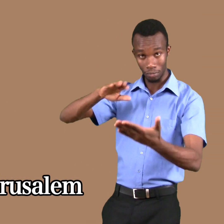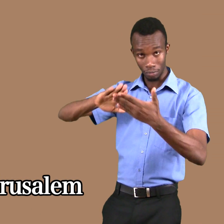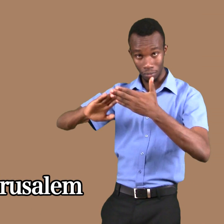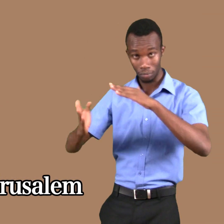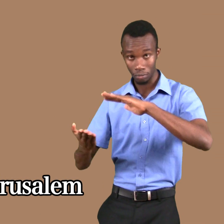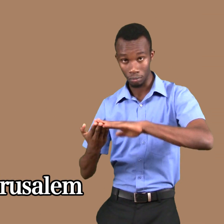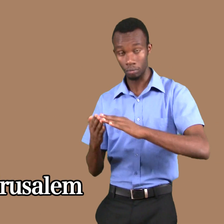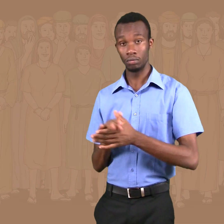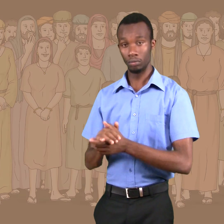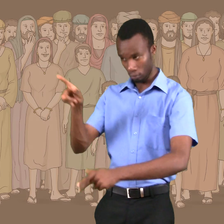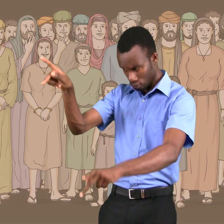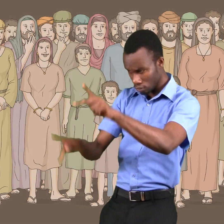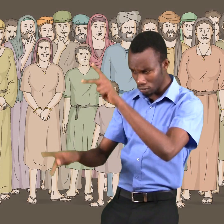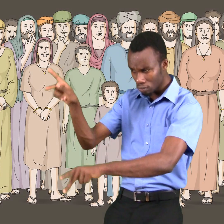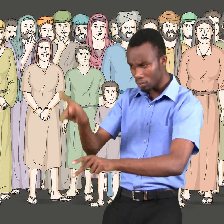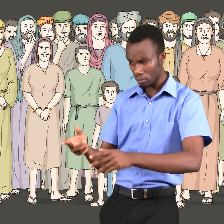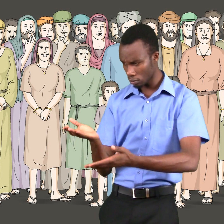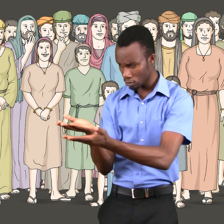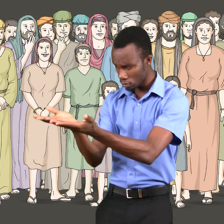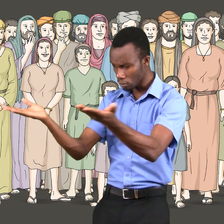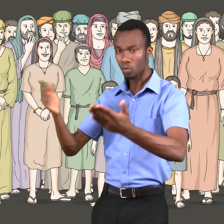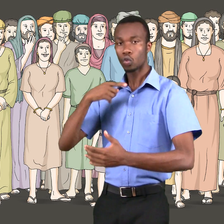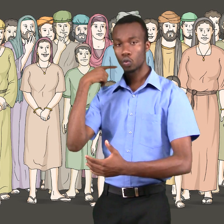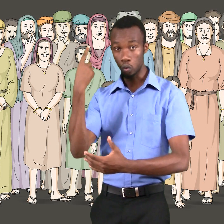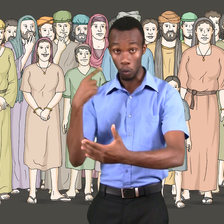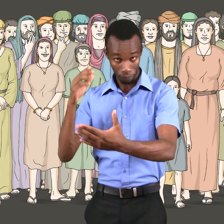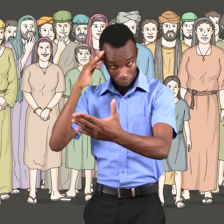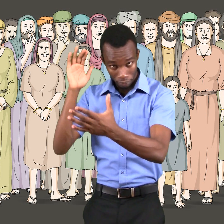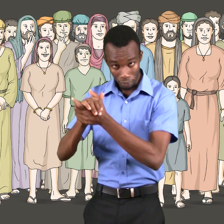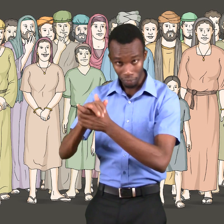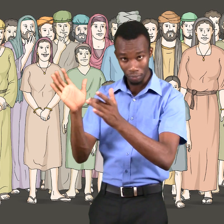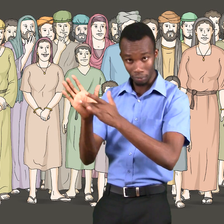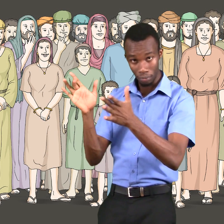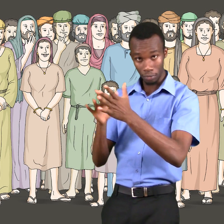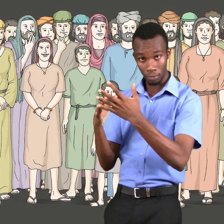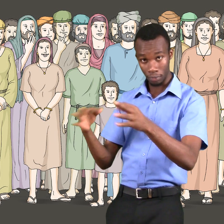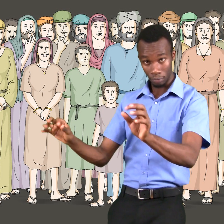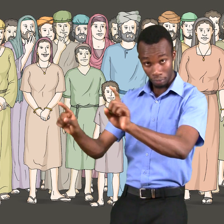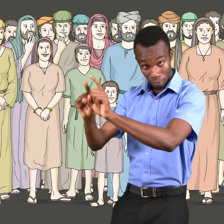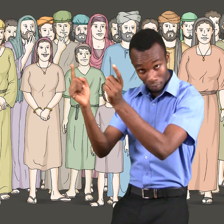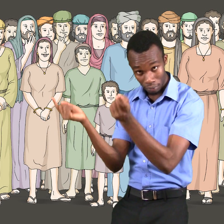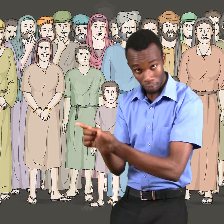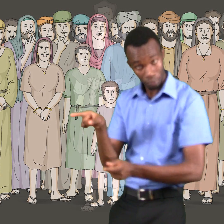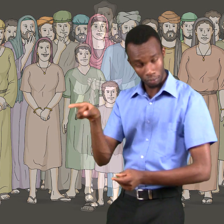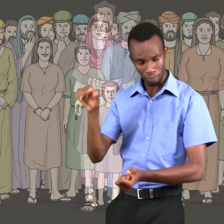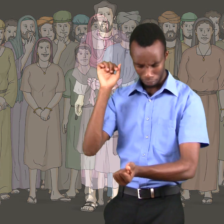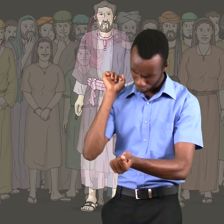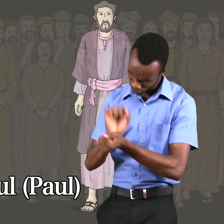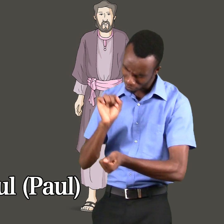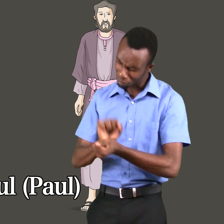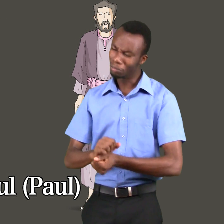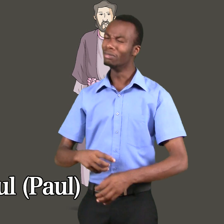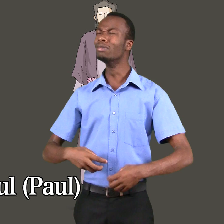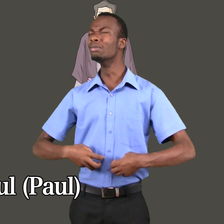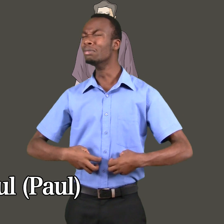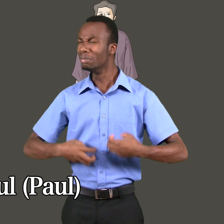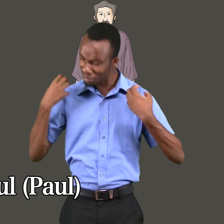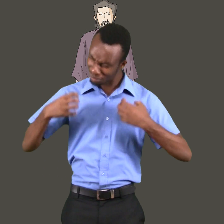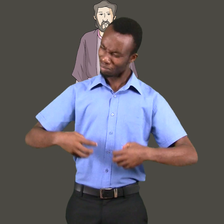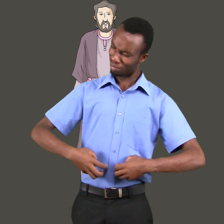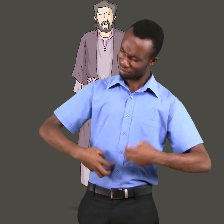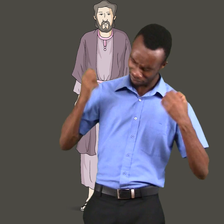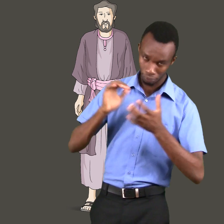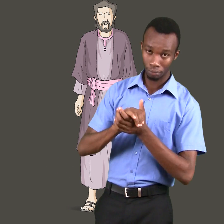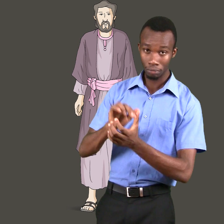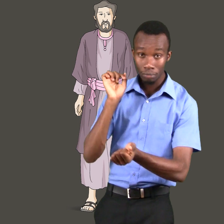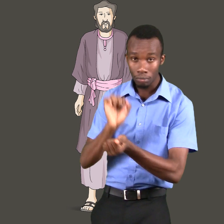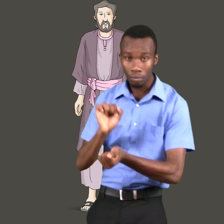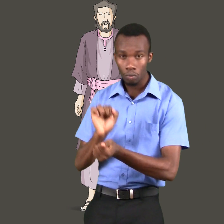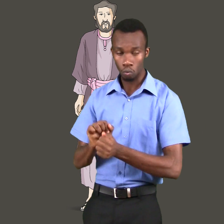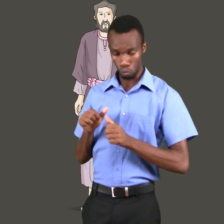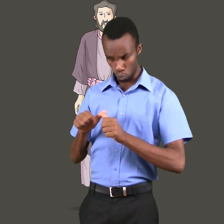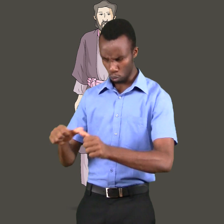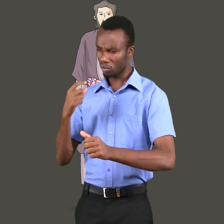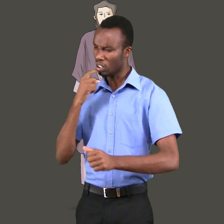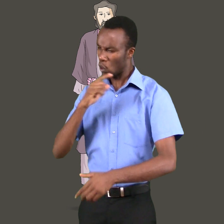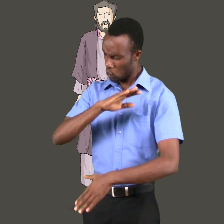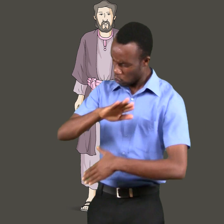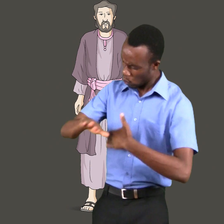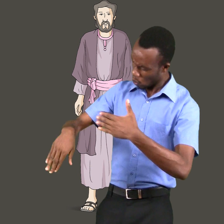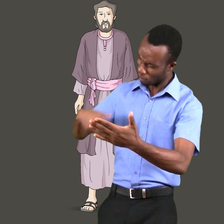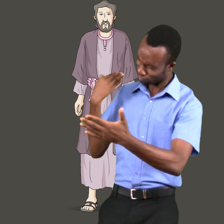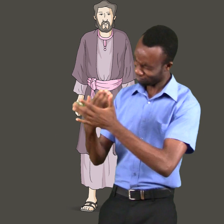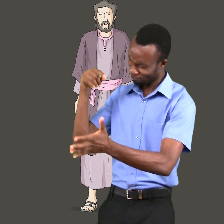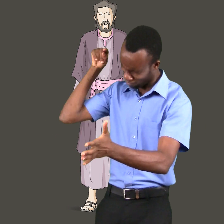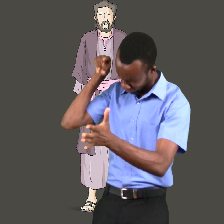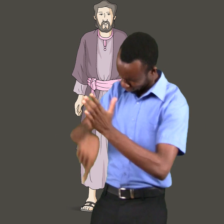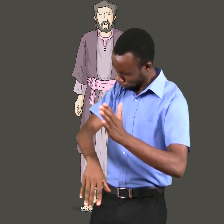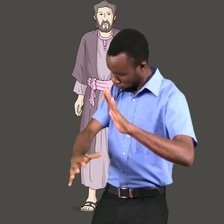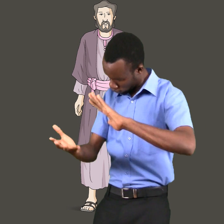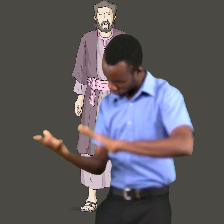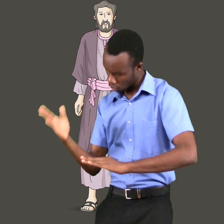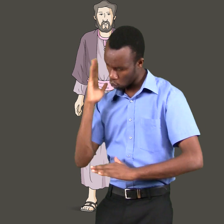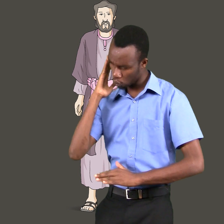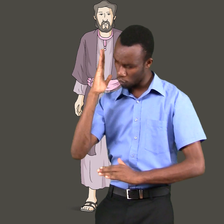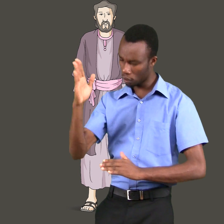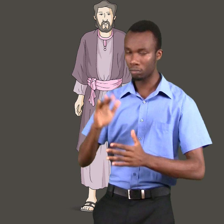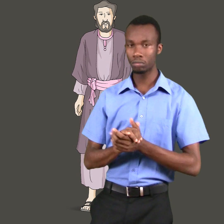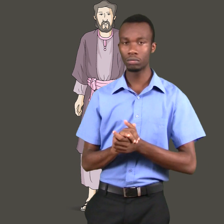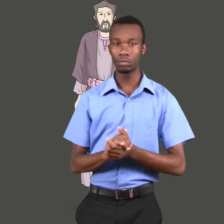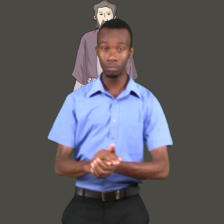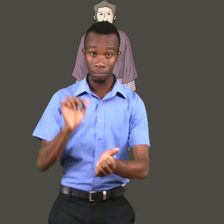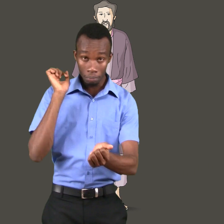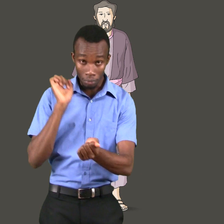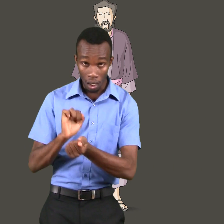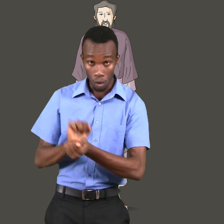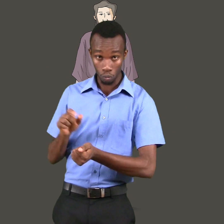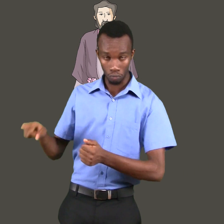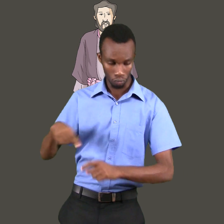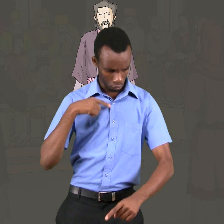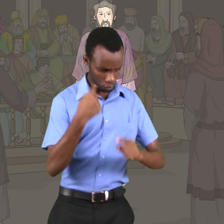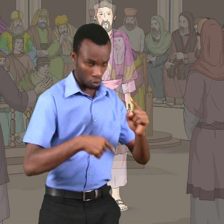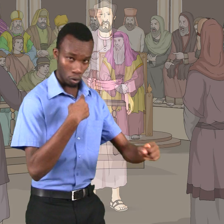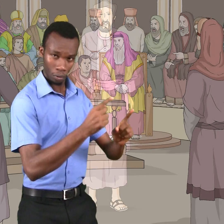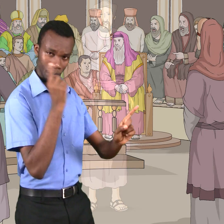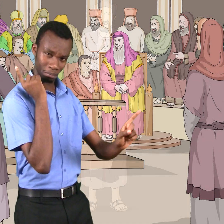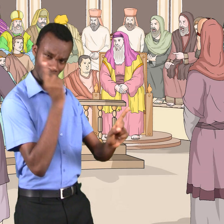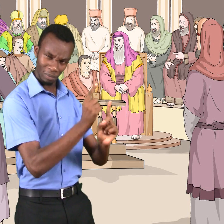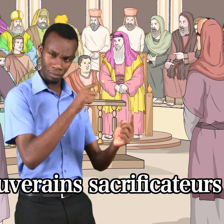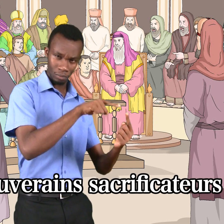Meanwhile, Saul was still breathing out murderous threats against the disciples of the Lord.